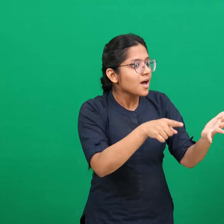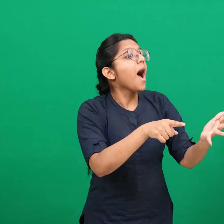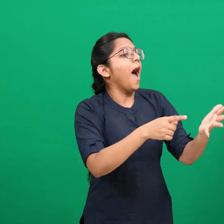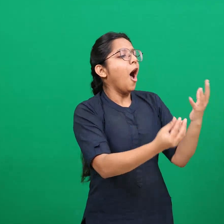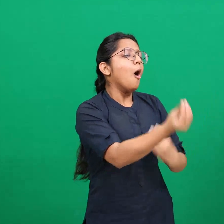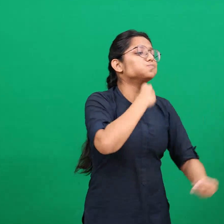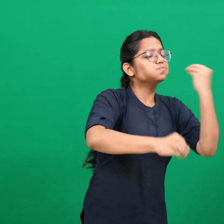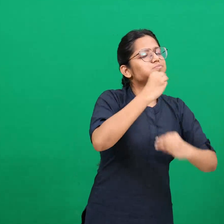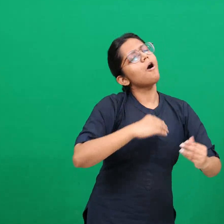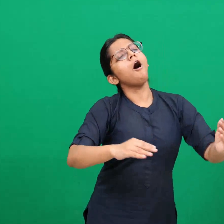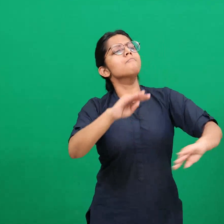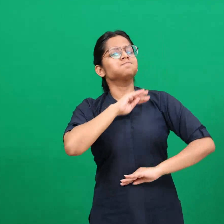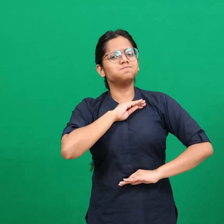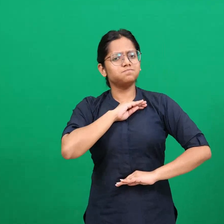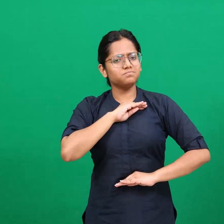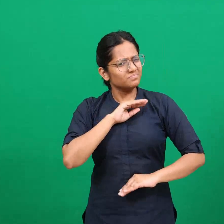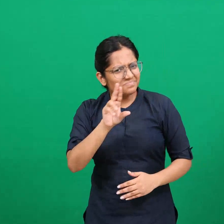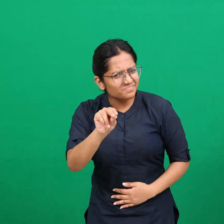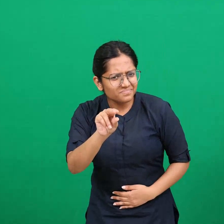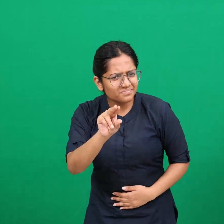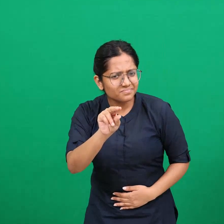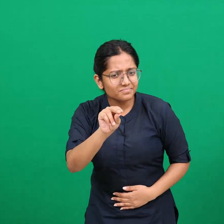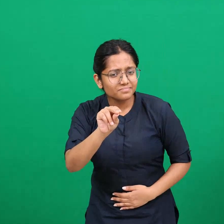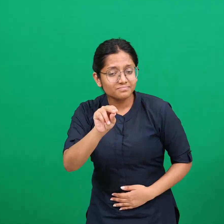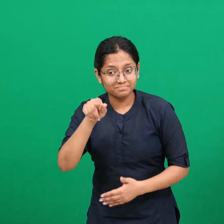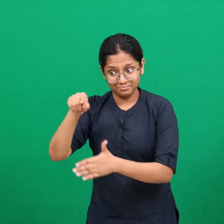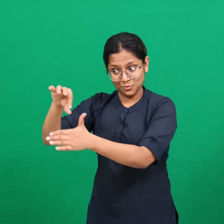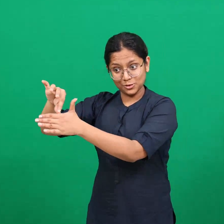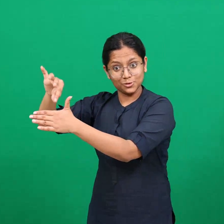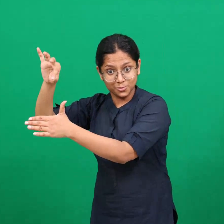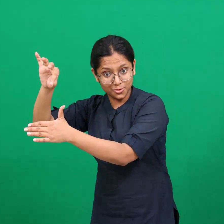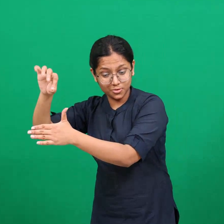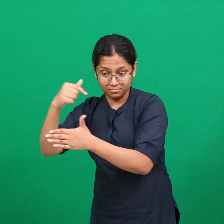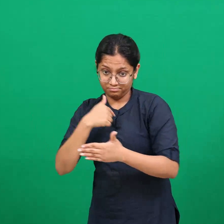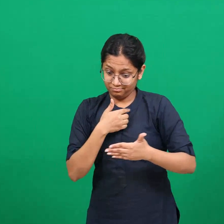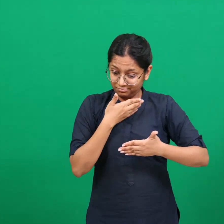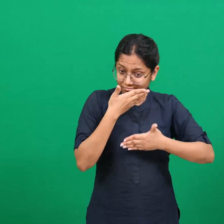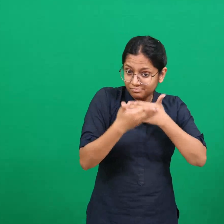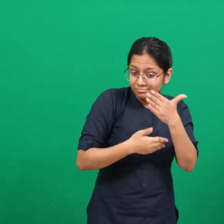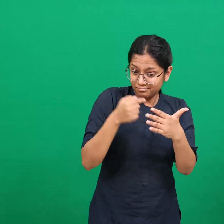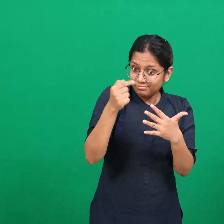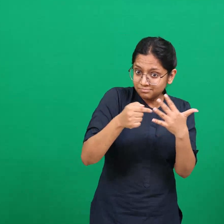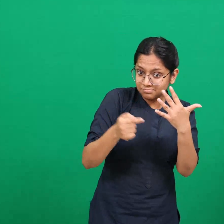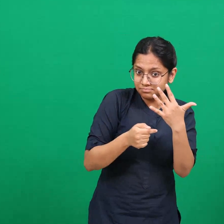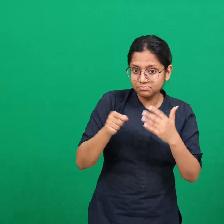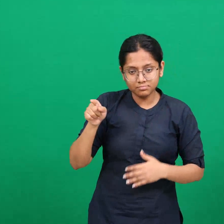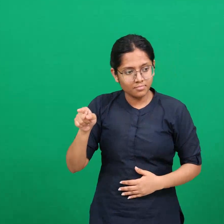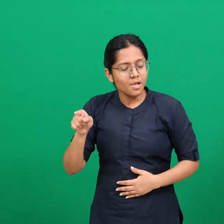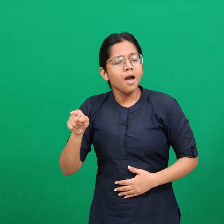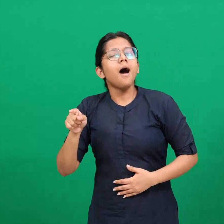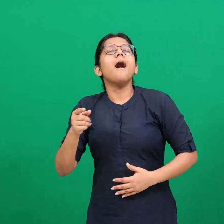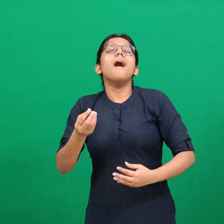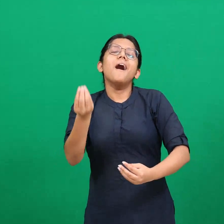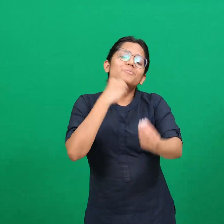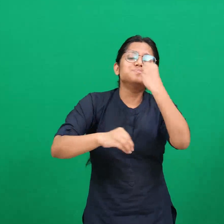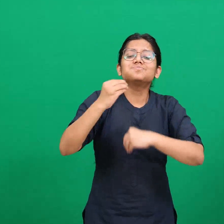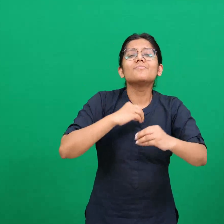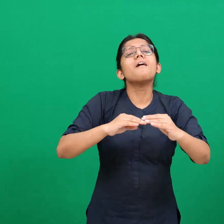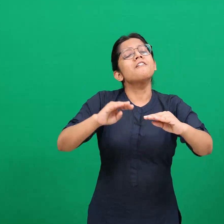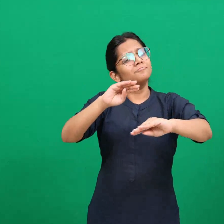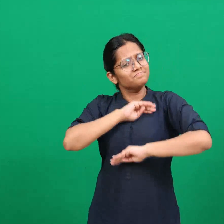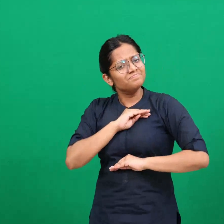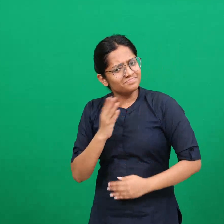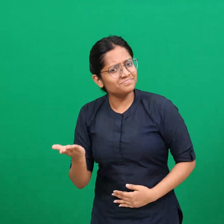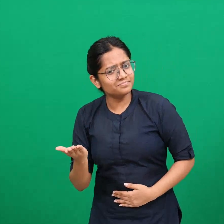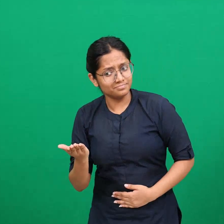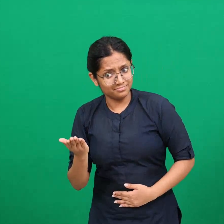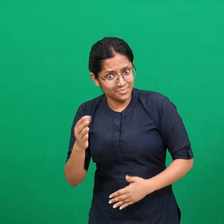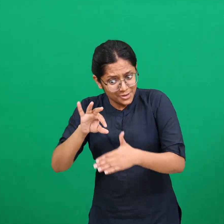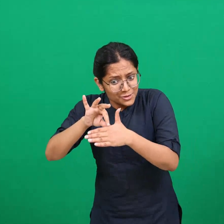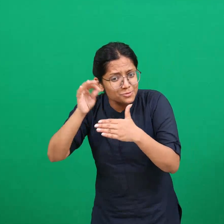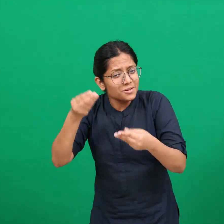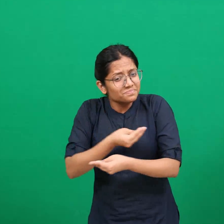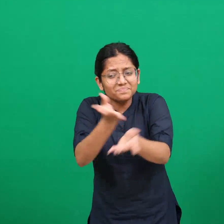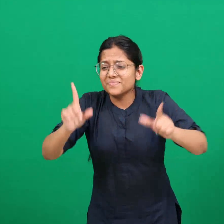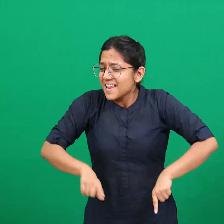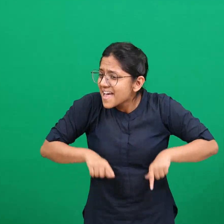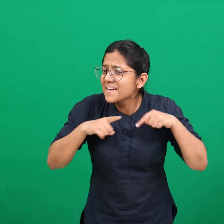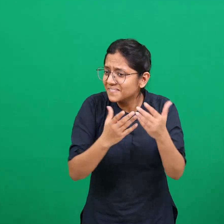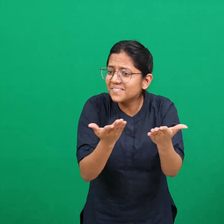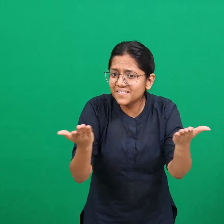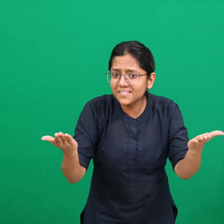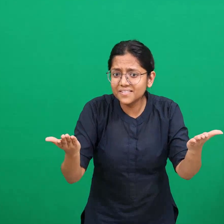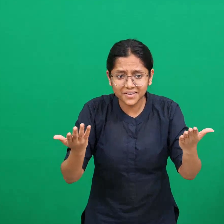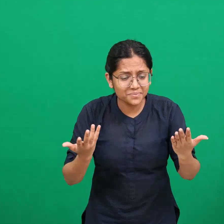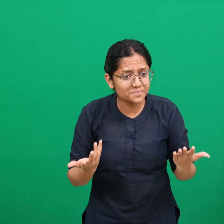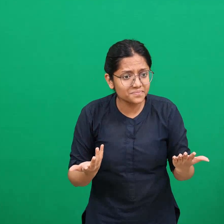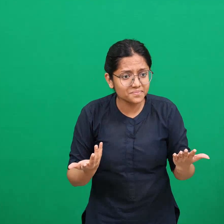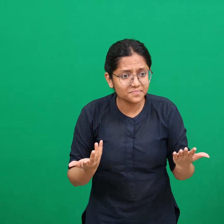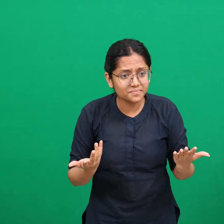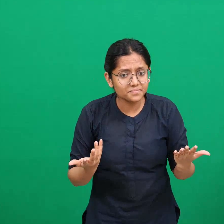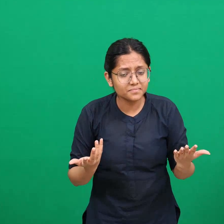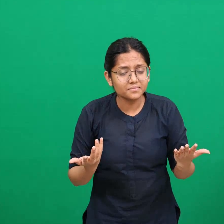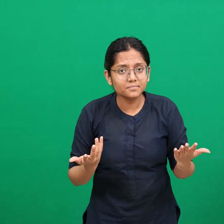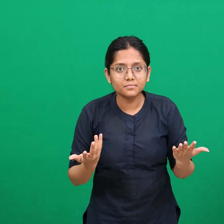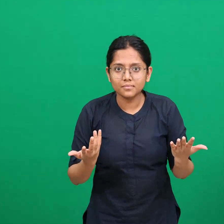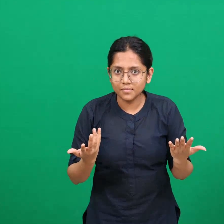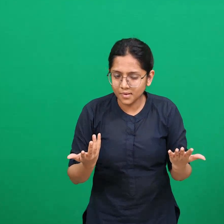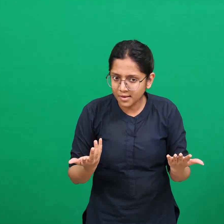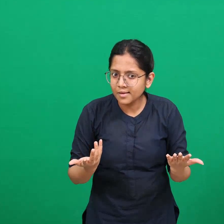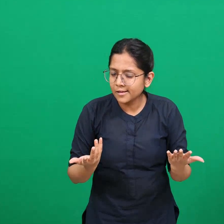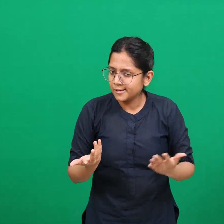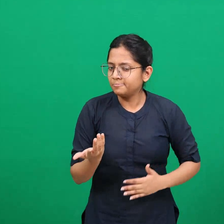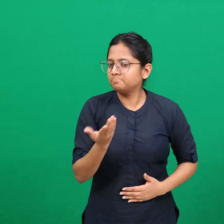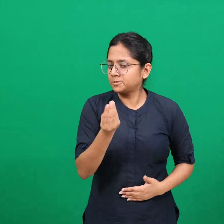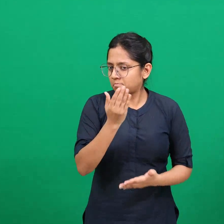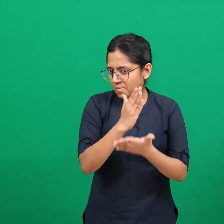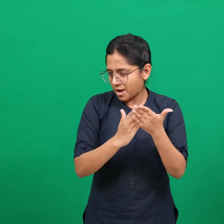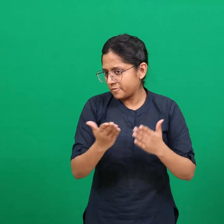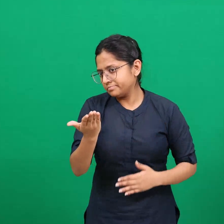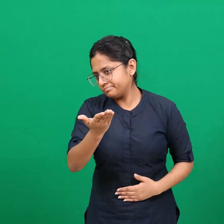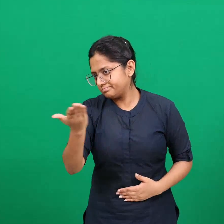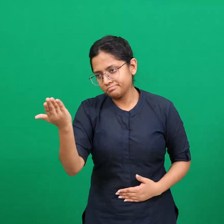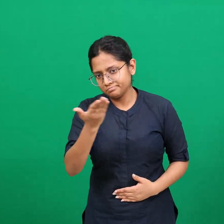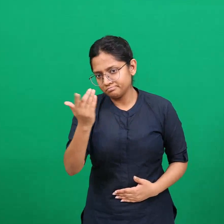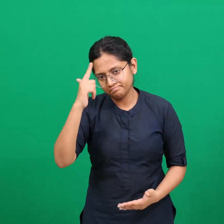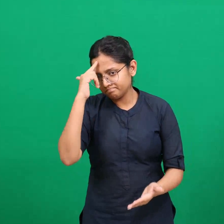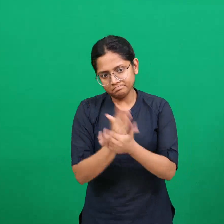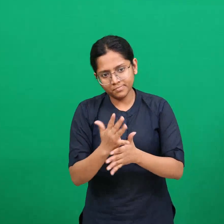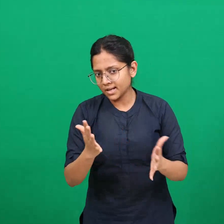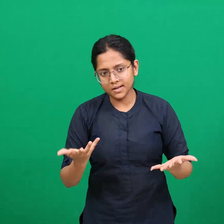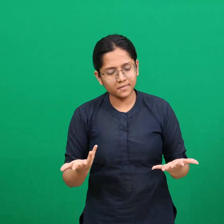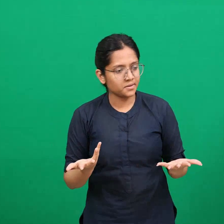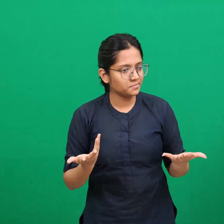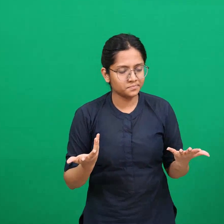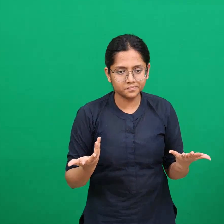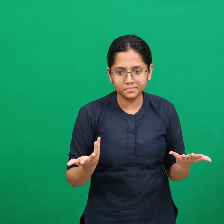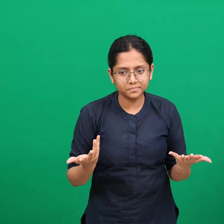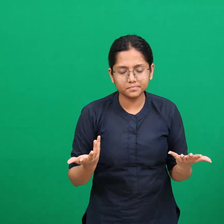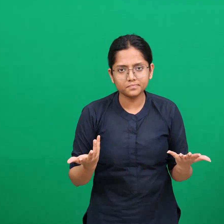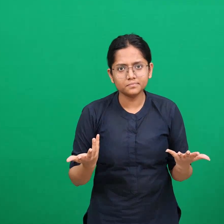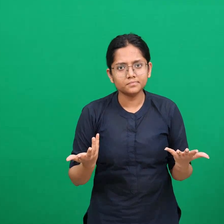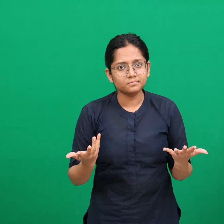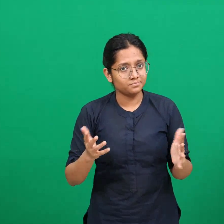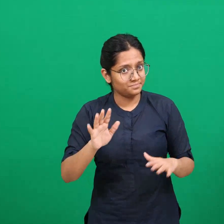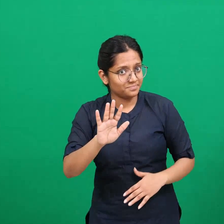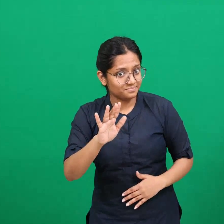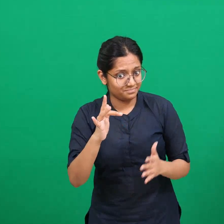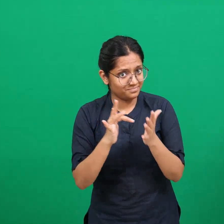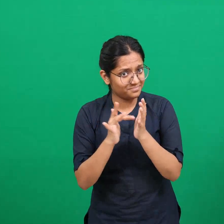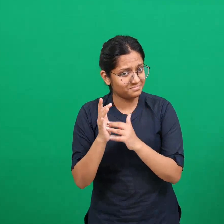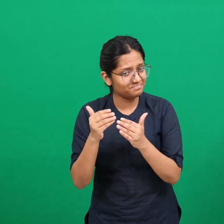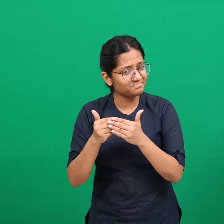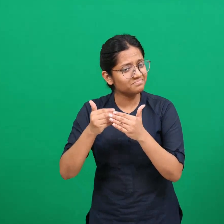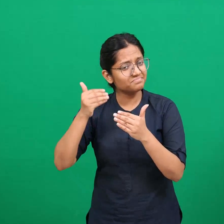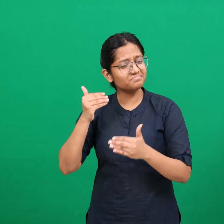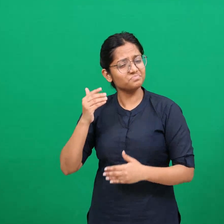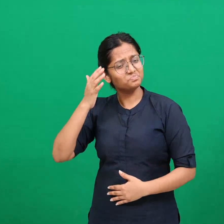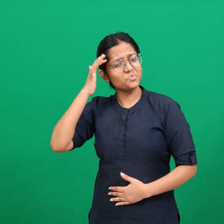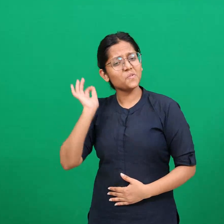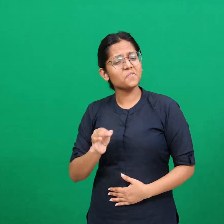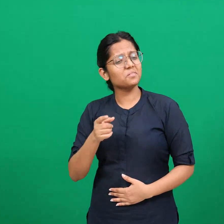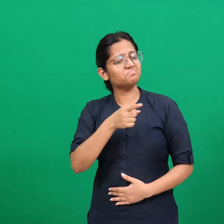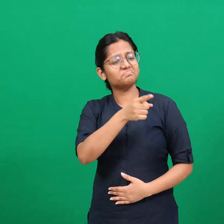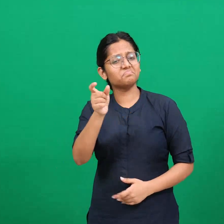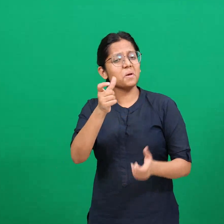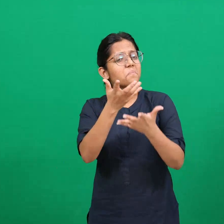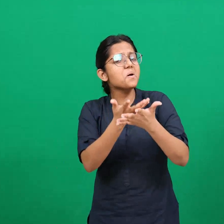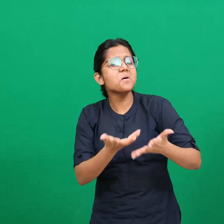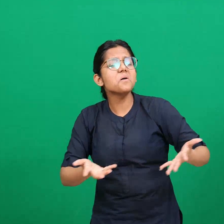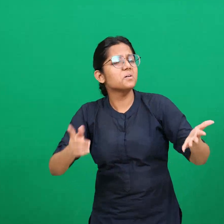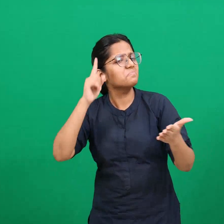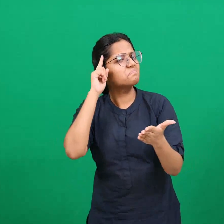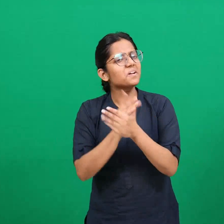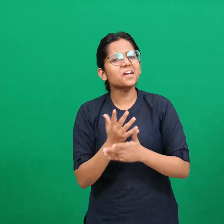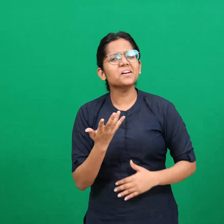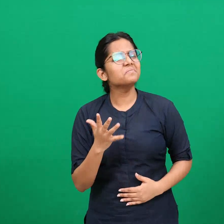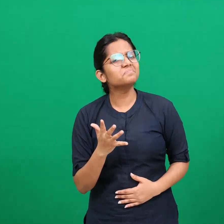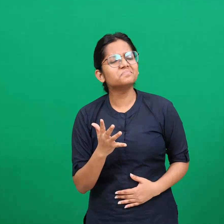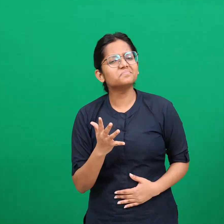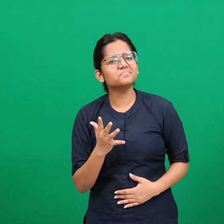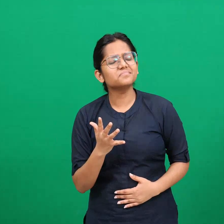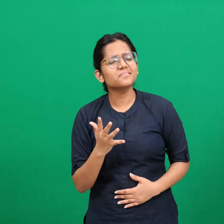The words I have spoken to you are spirit and they are life. However, there are some of you who do not believe."